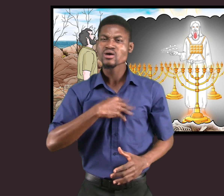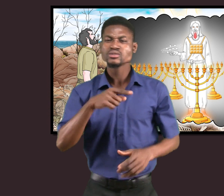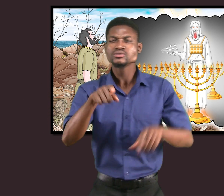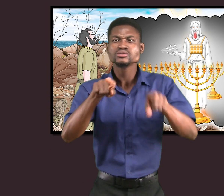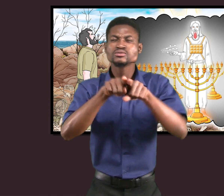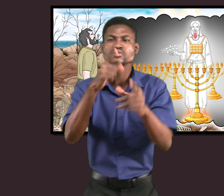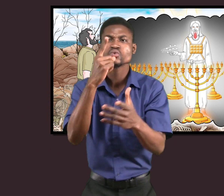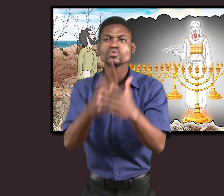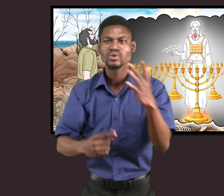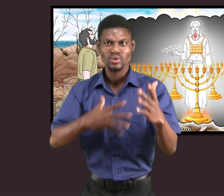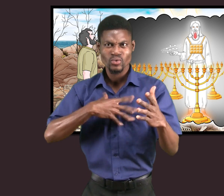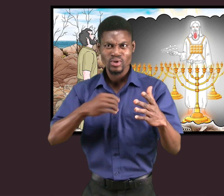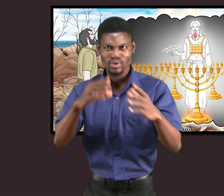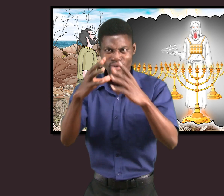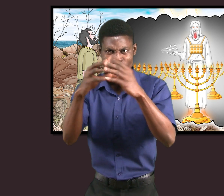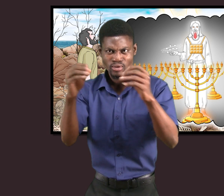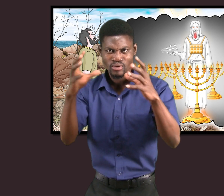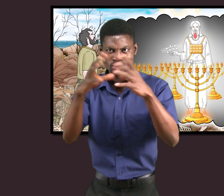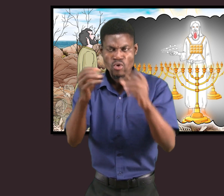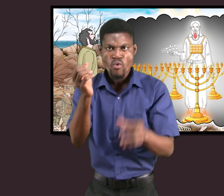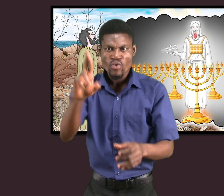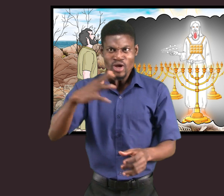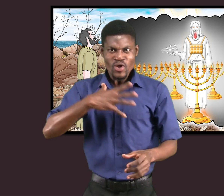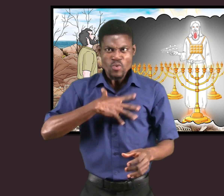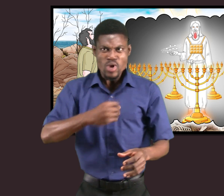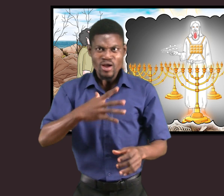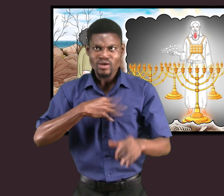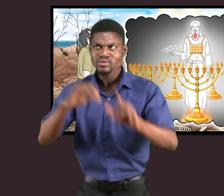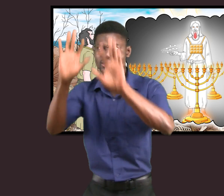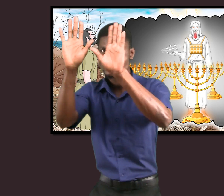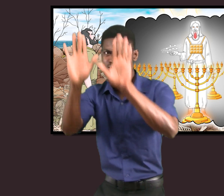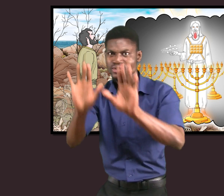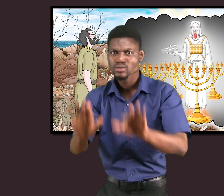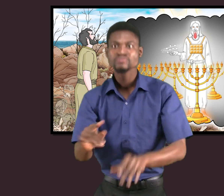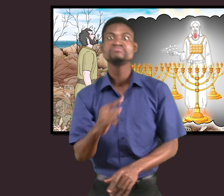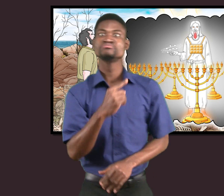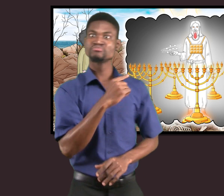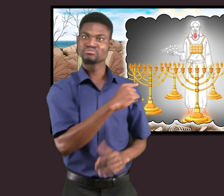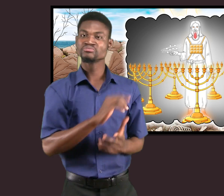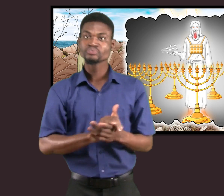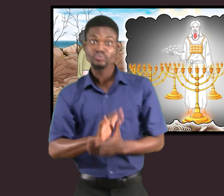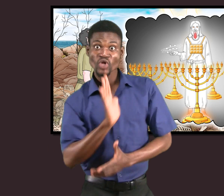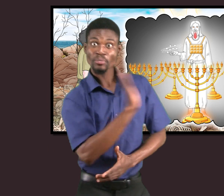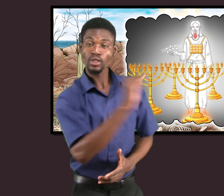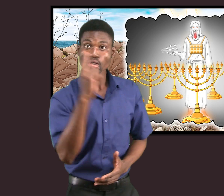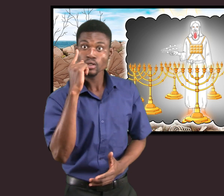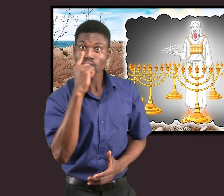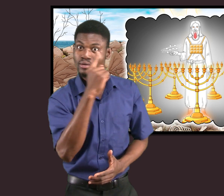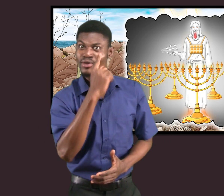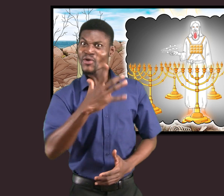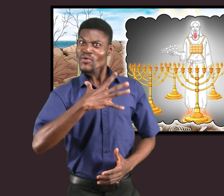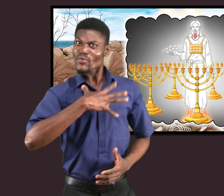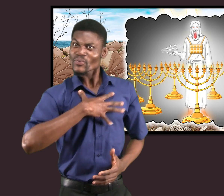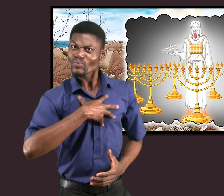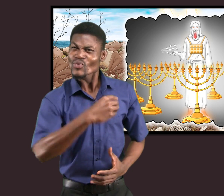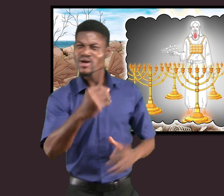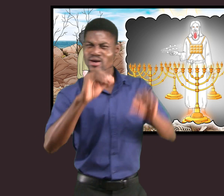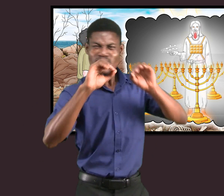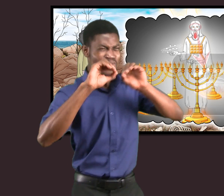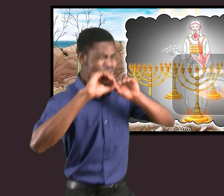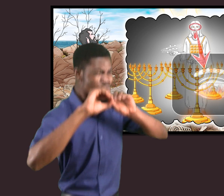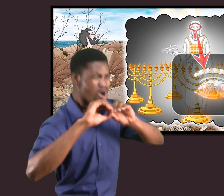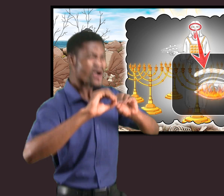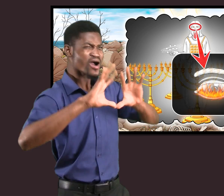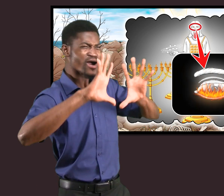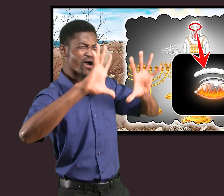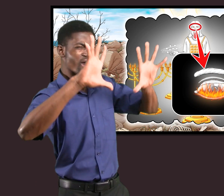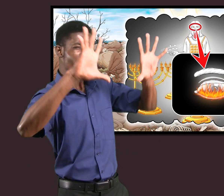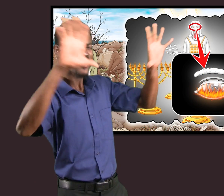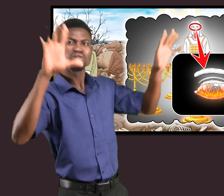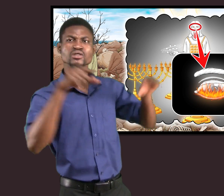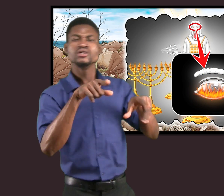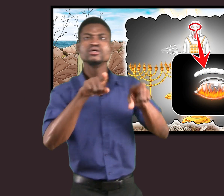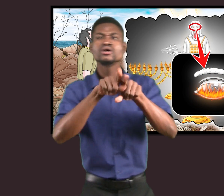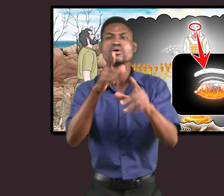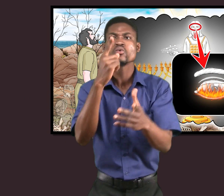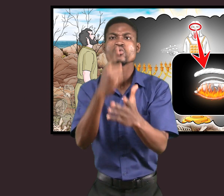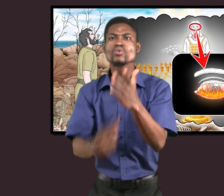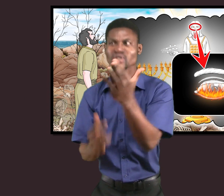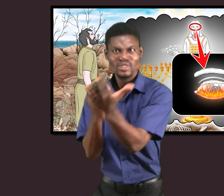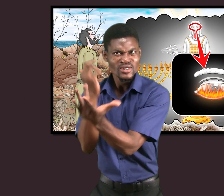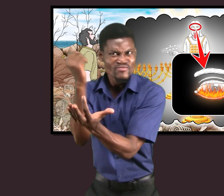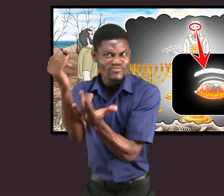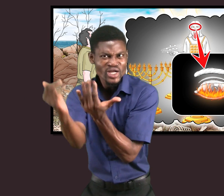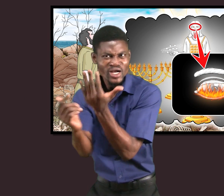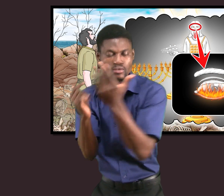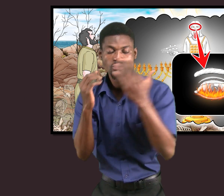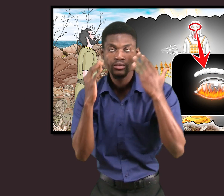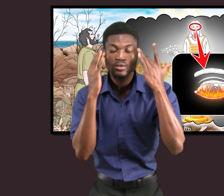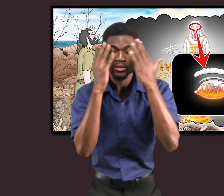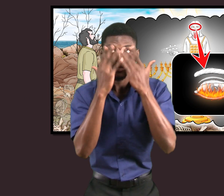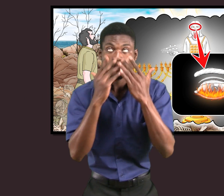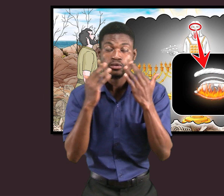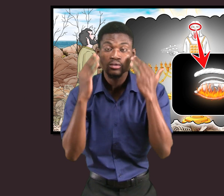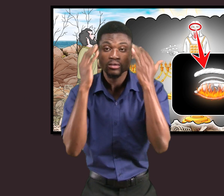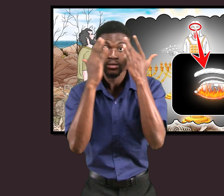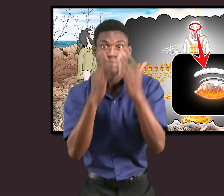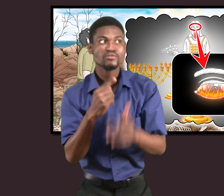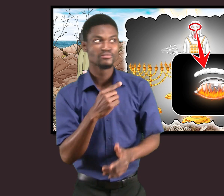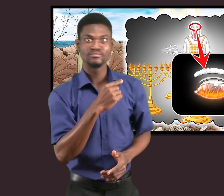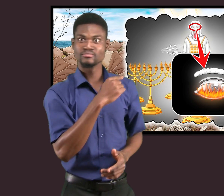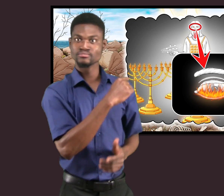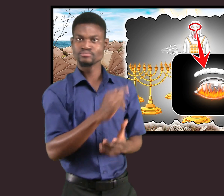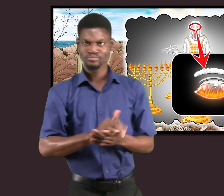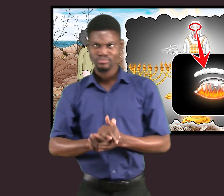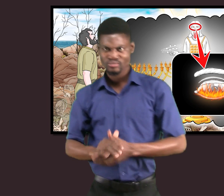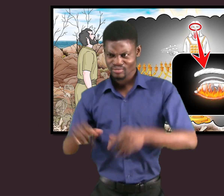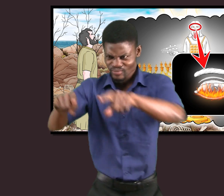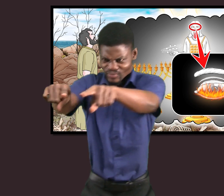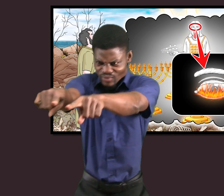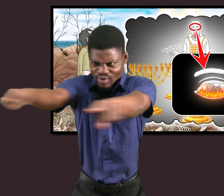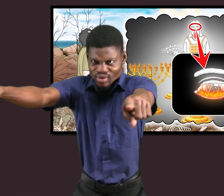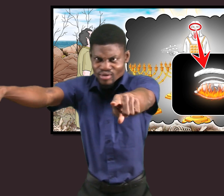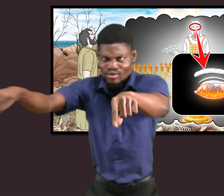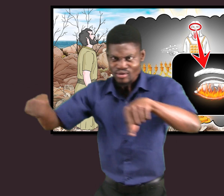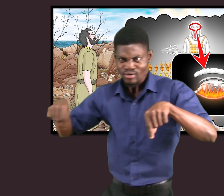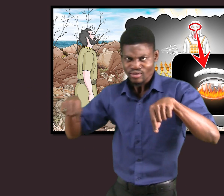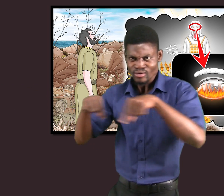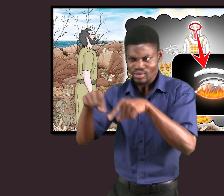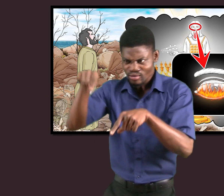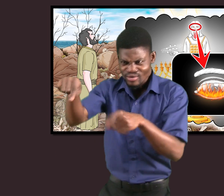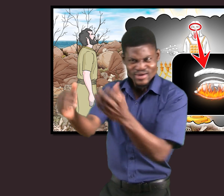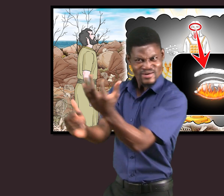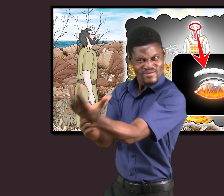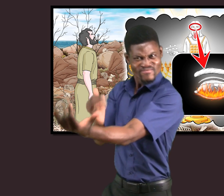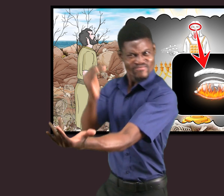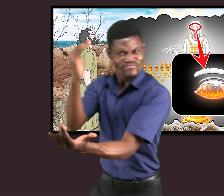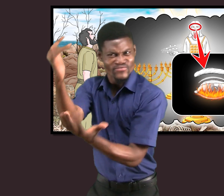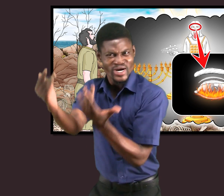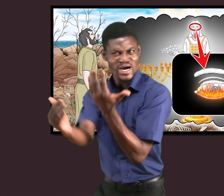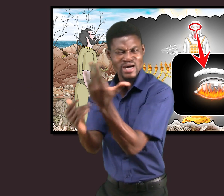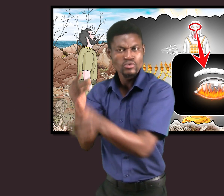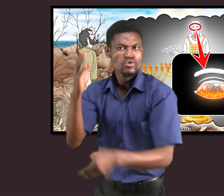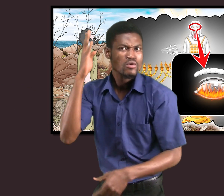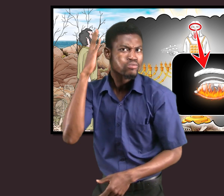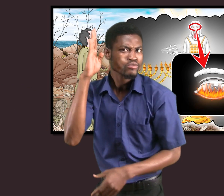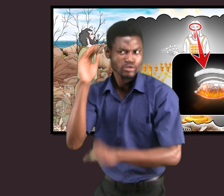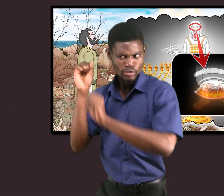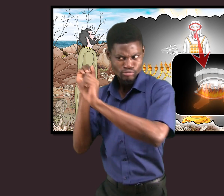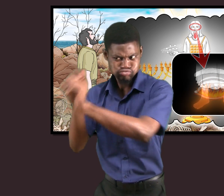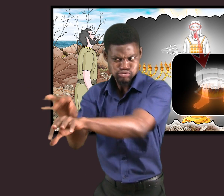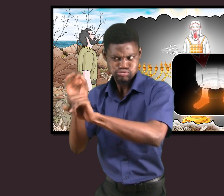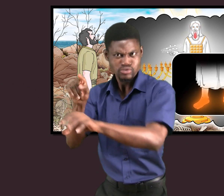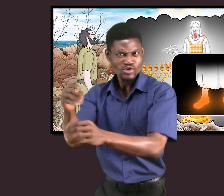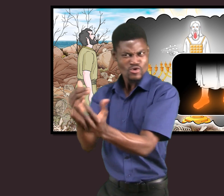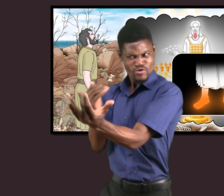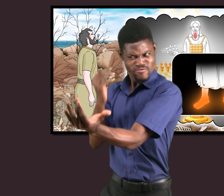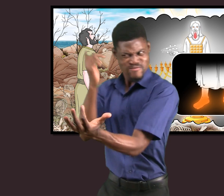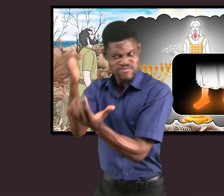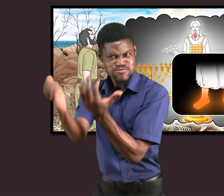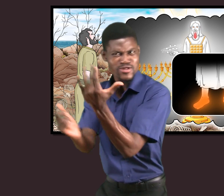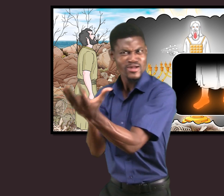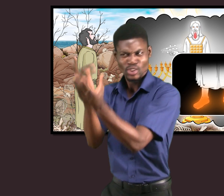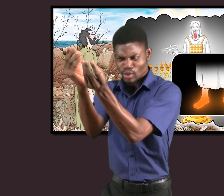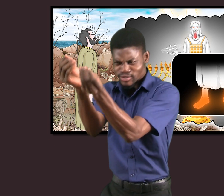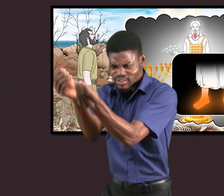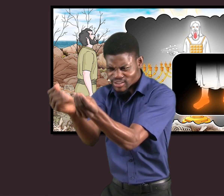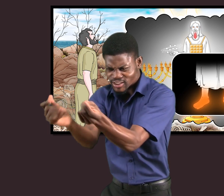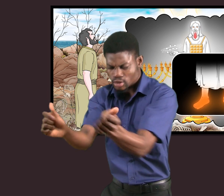The hair of His head was white like wool, as white as snow, and His eyes were like a blazing fire.